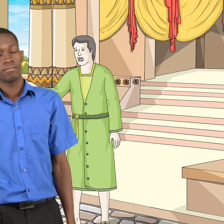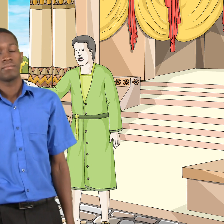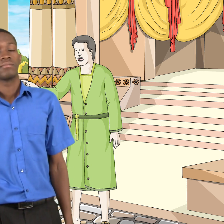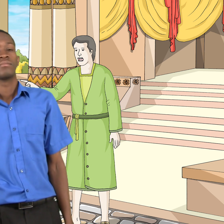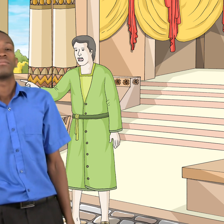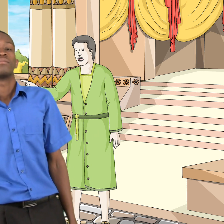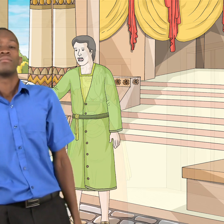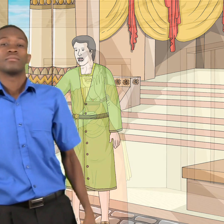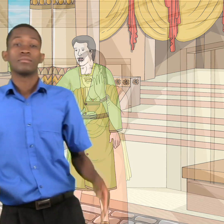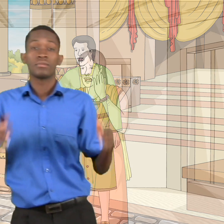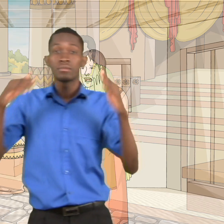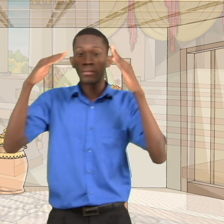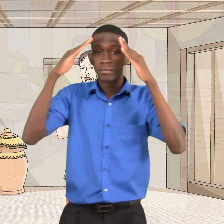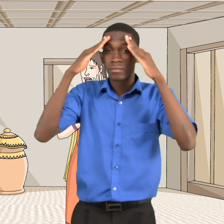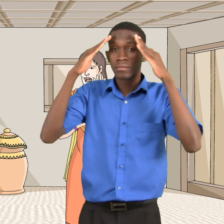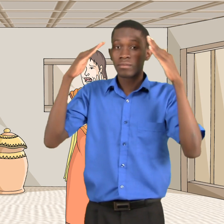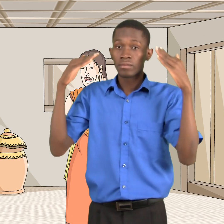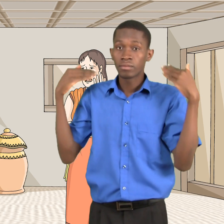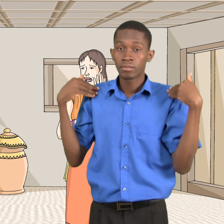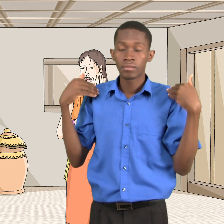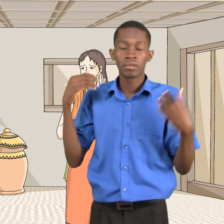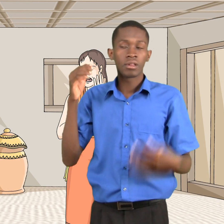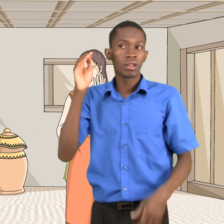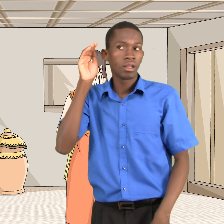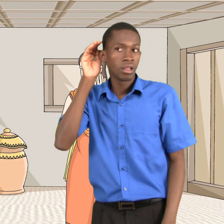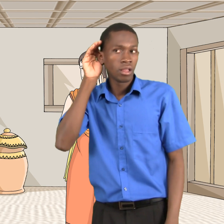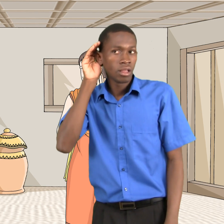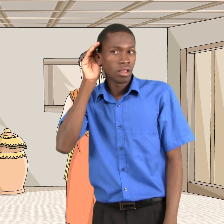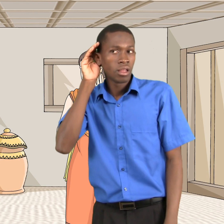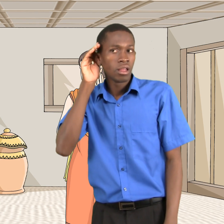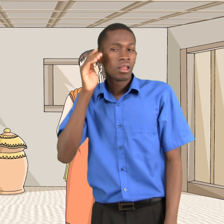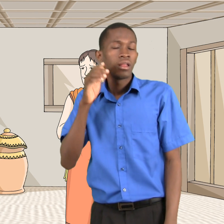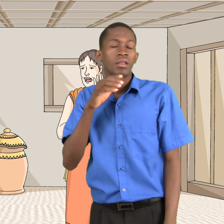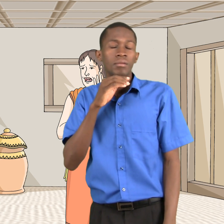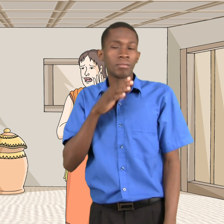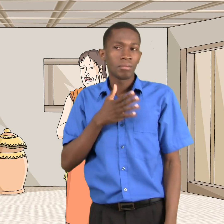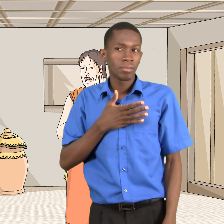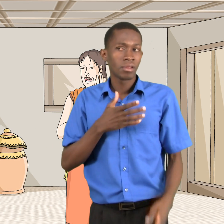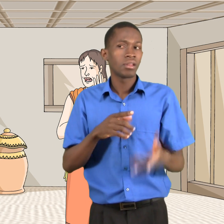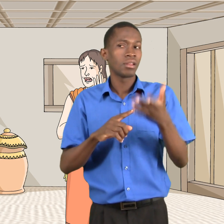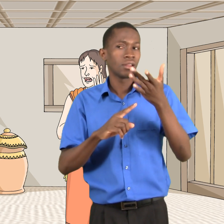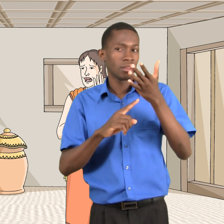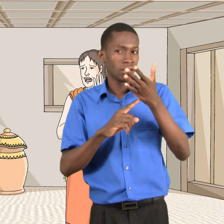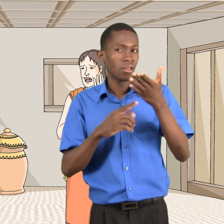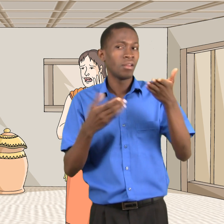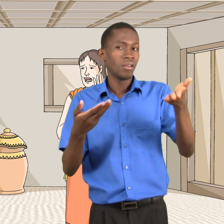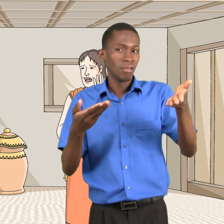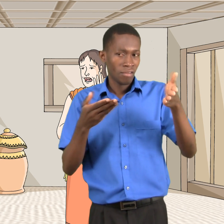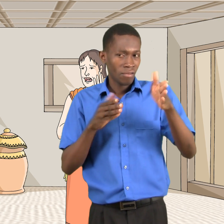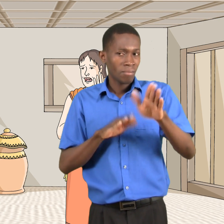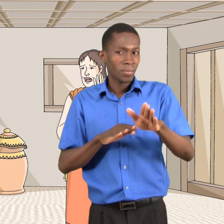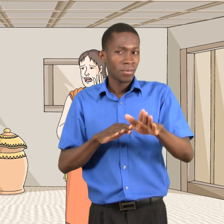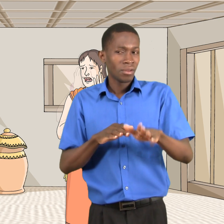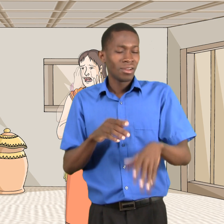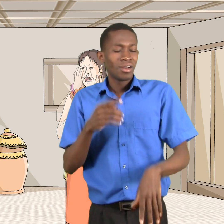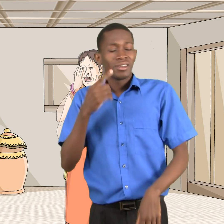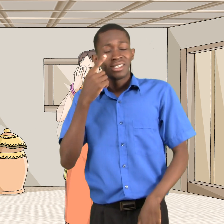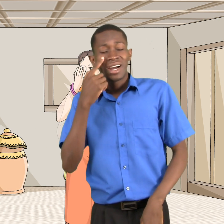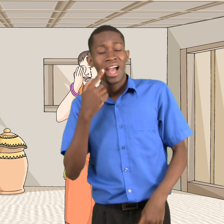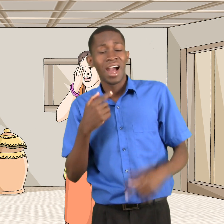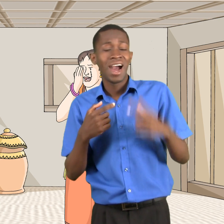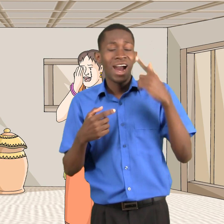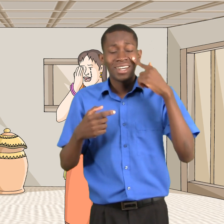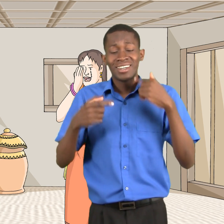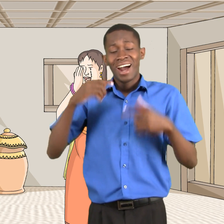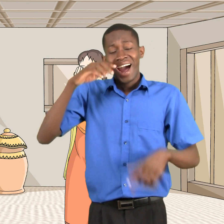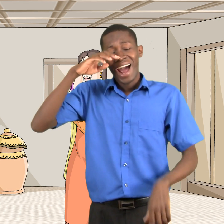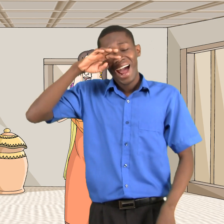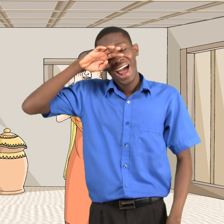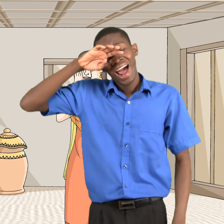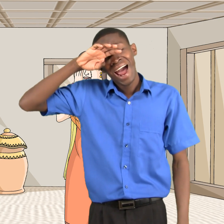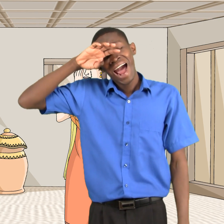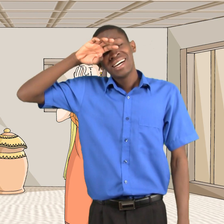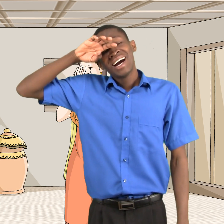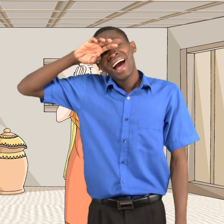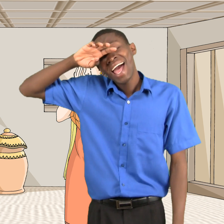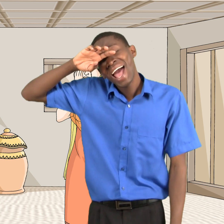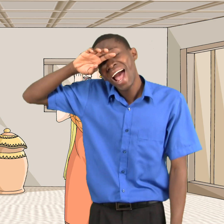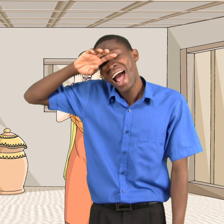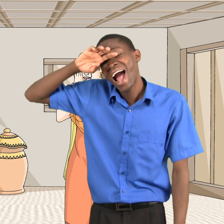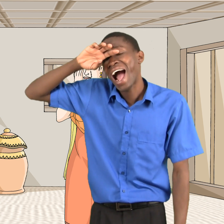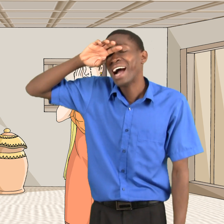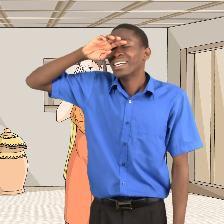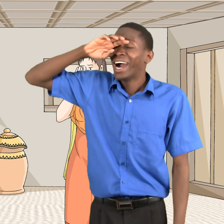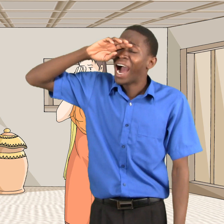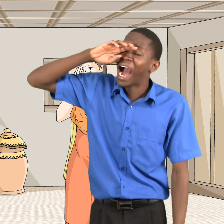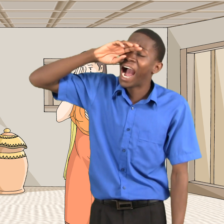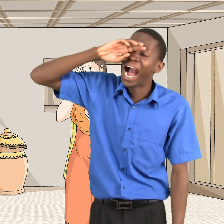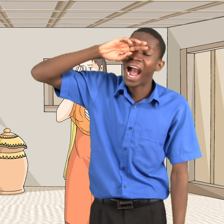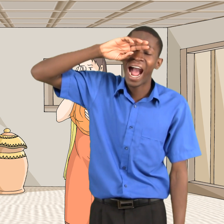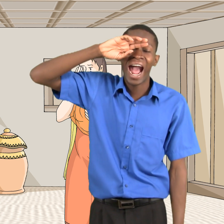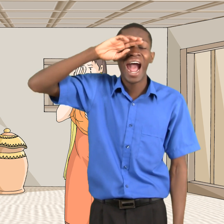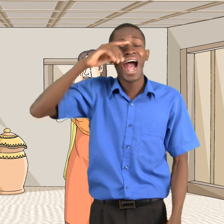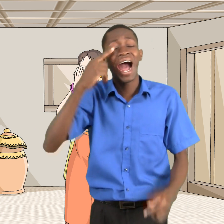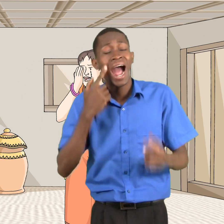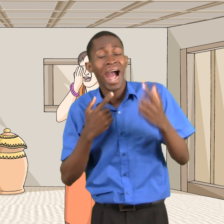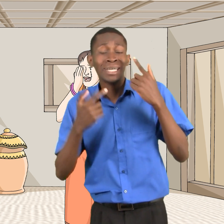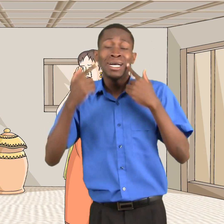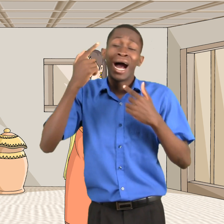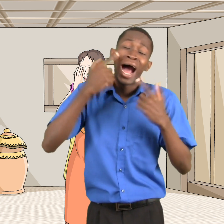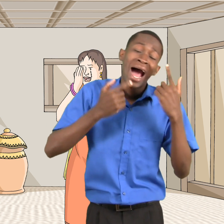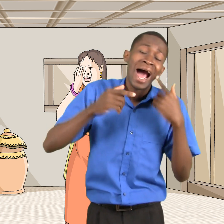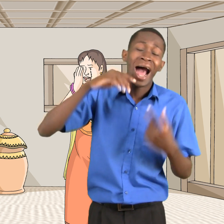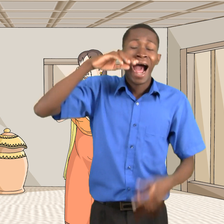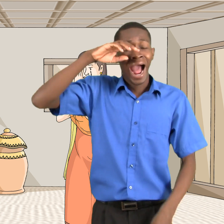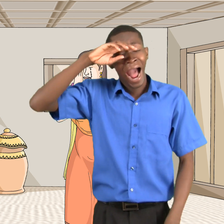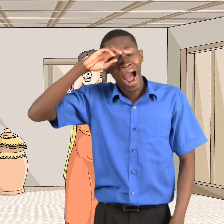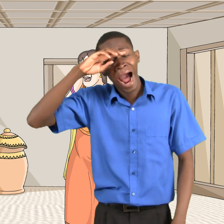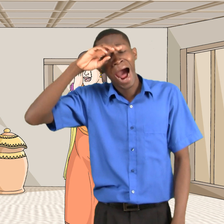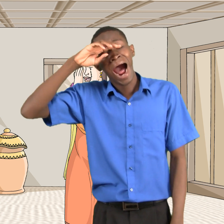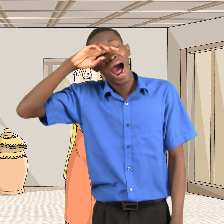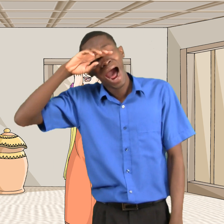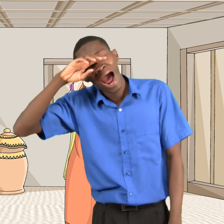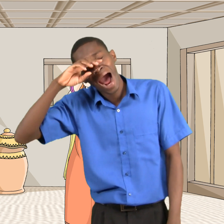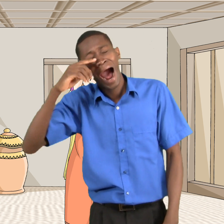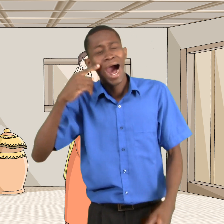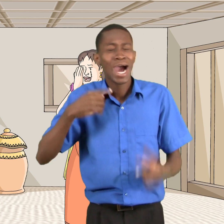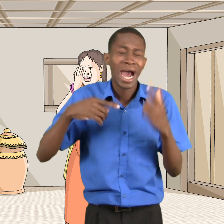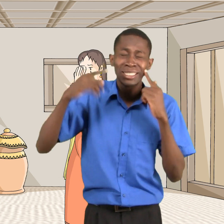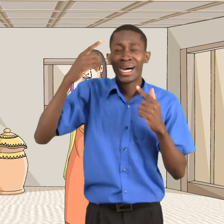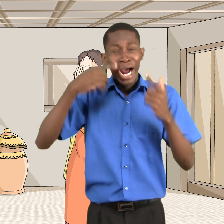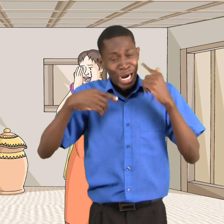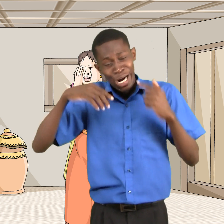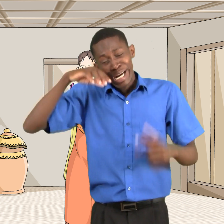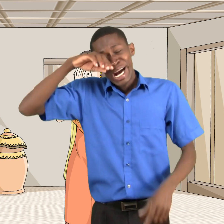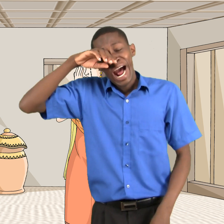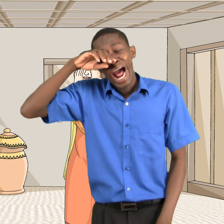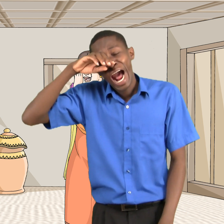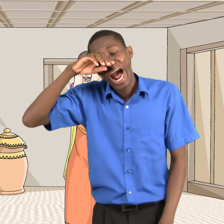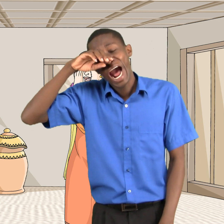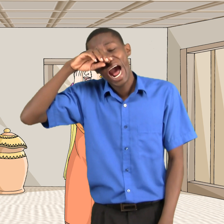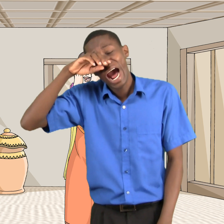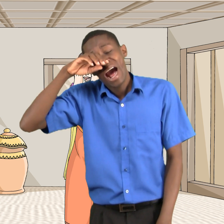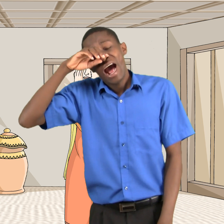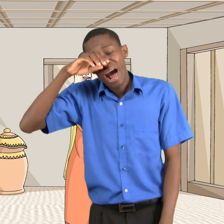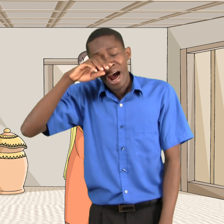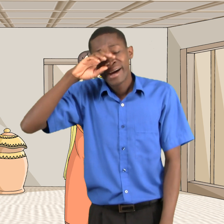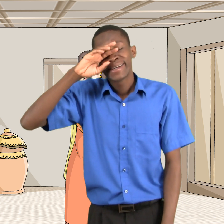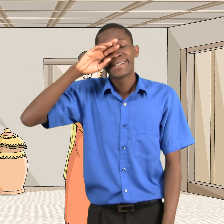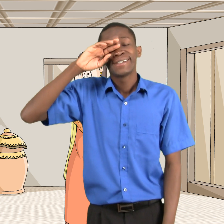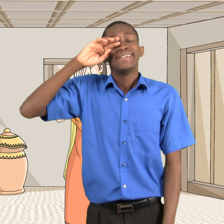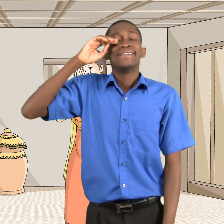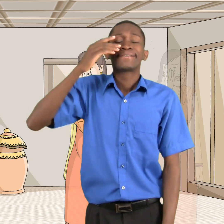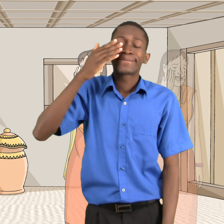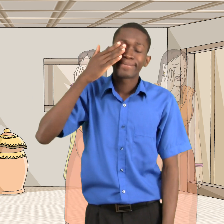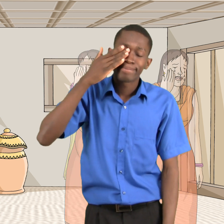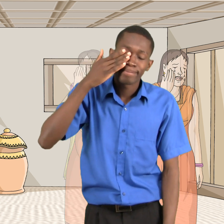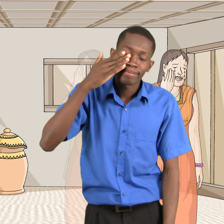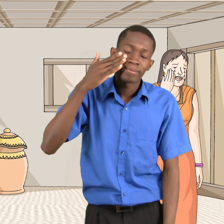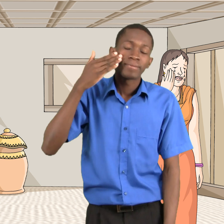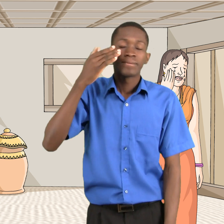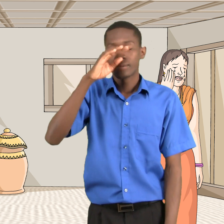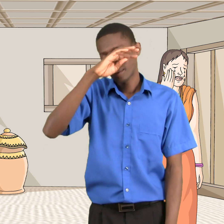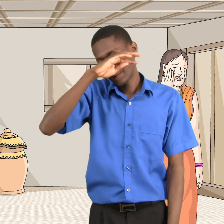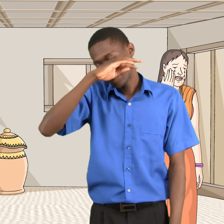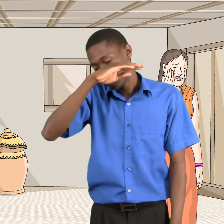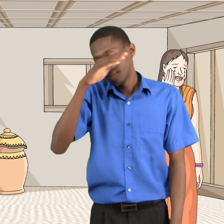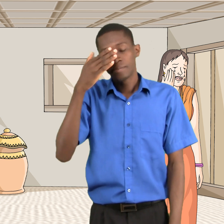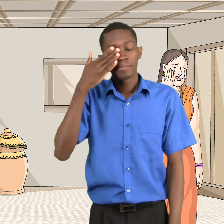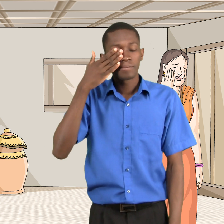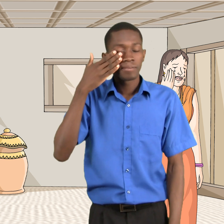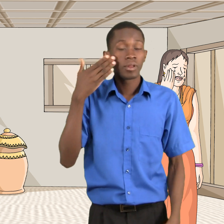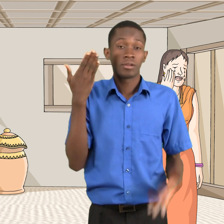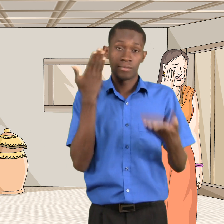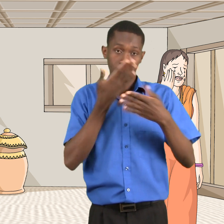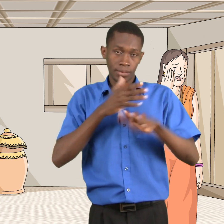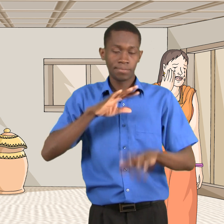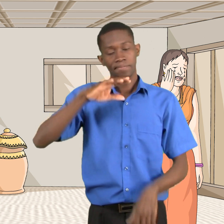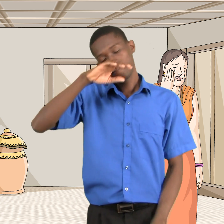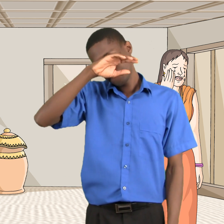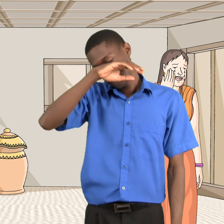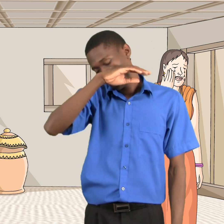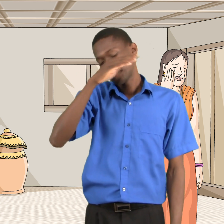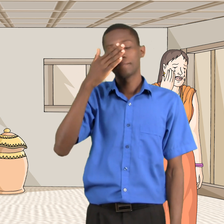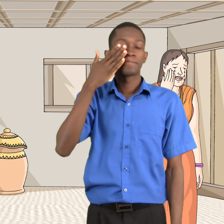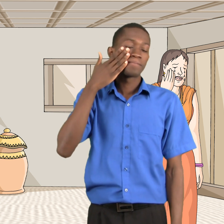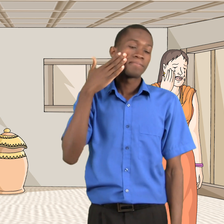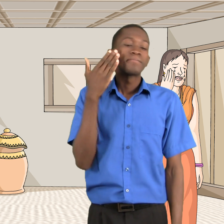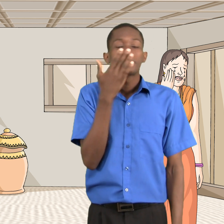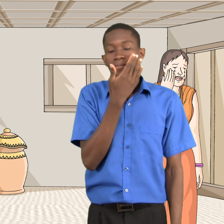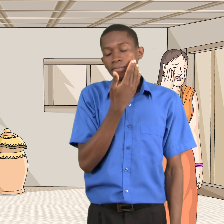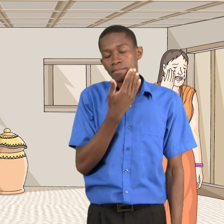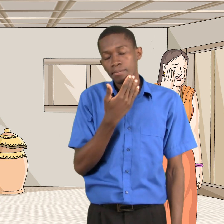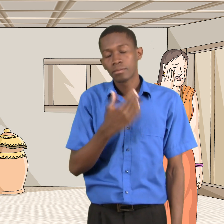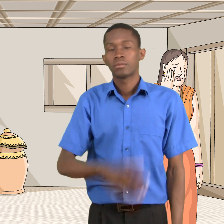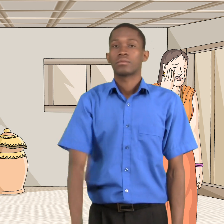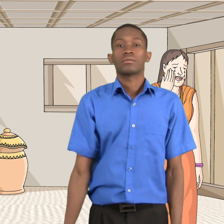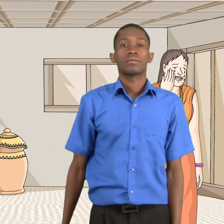When Uriah’s wife heard that her husband was dead, she mourned for him.